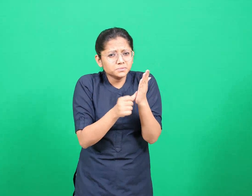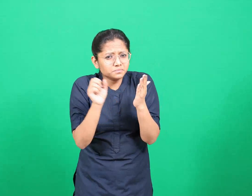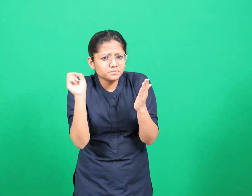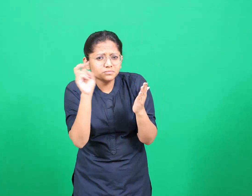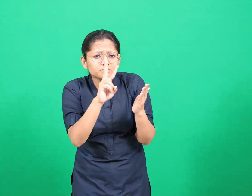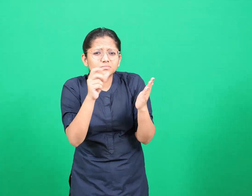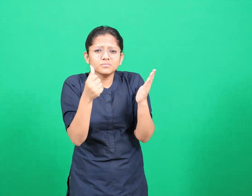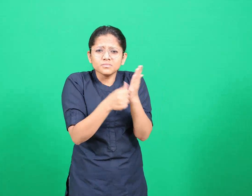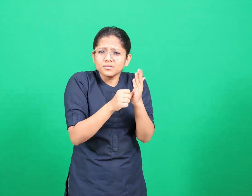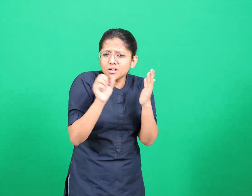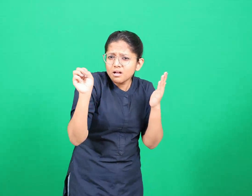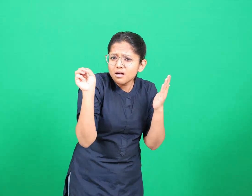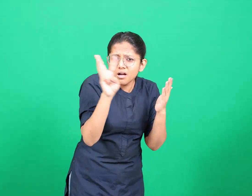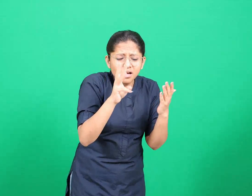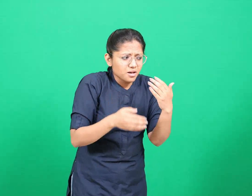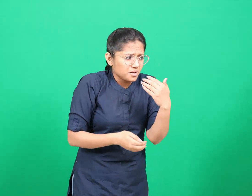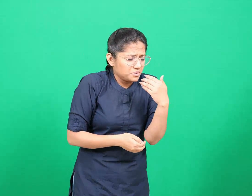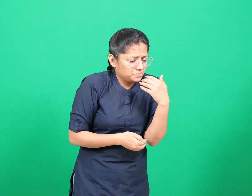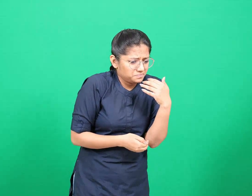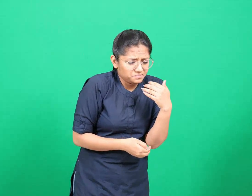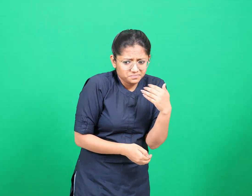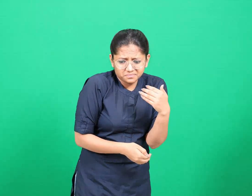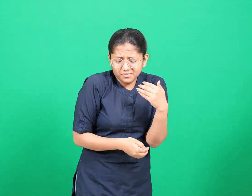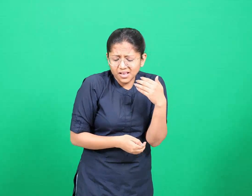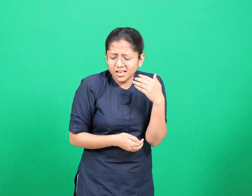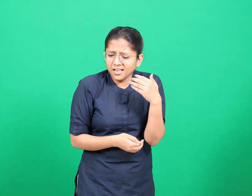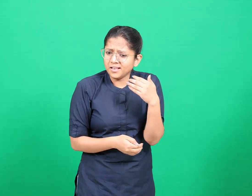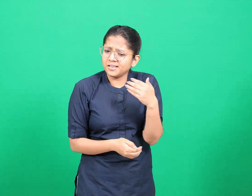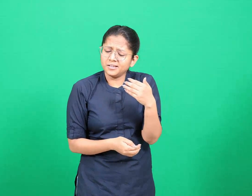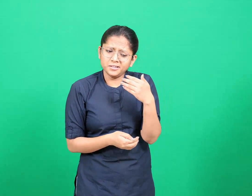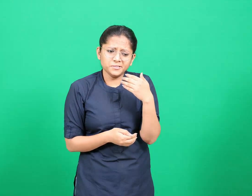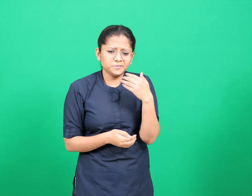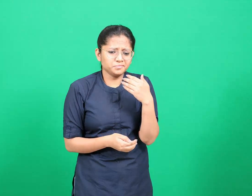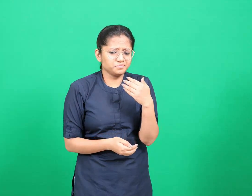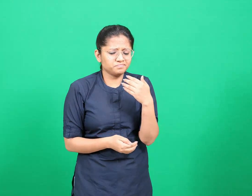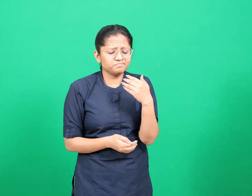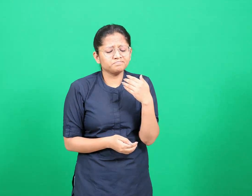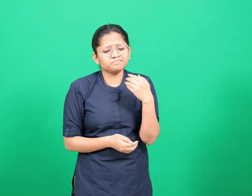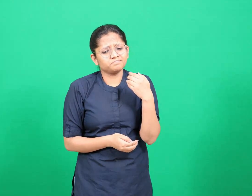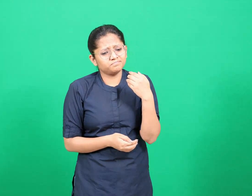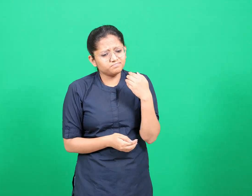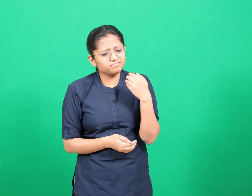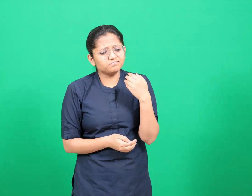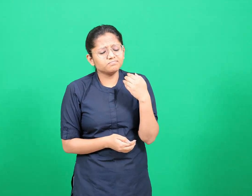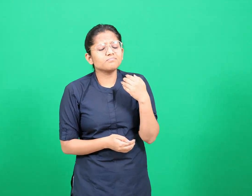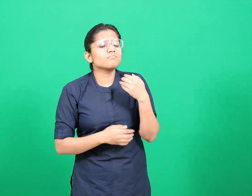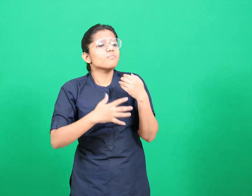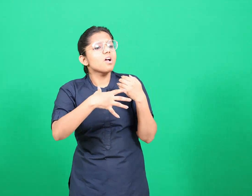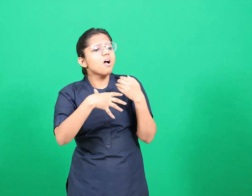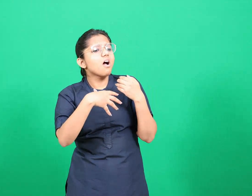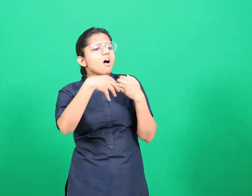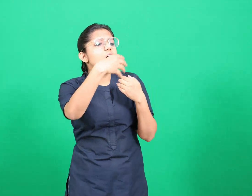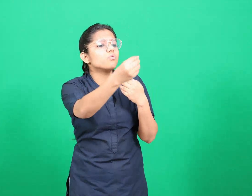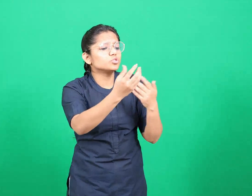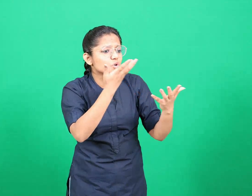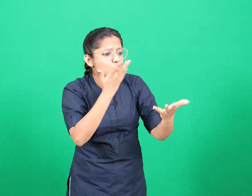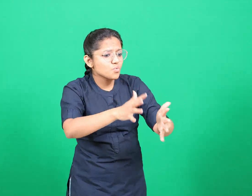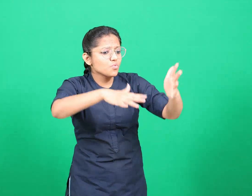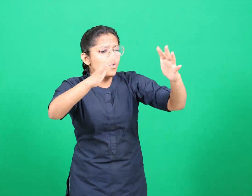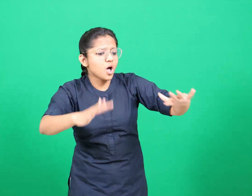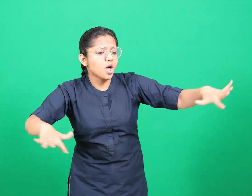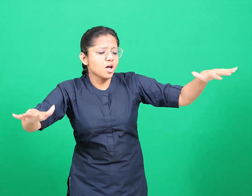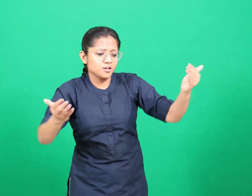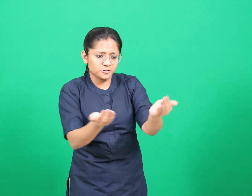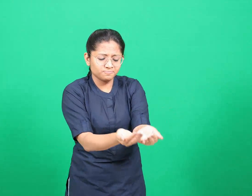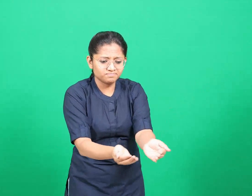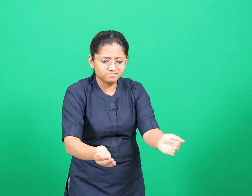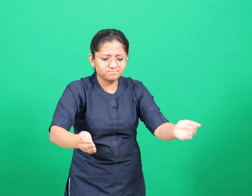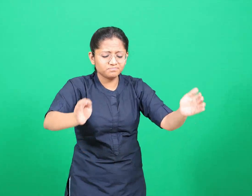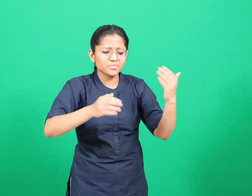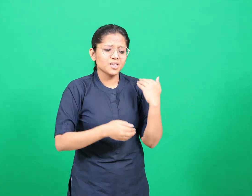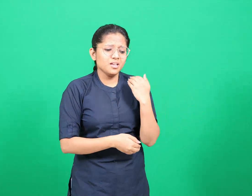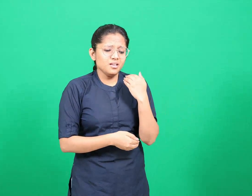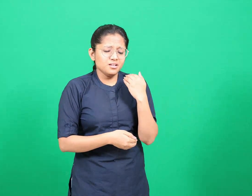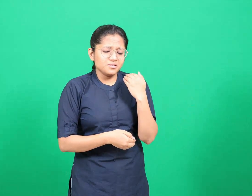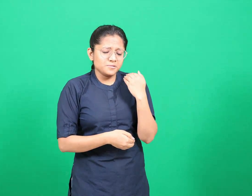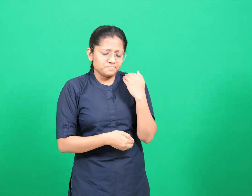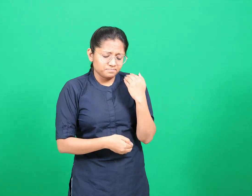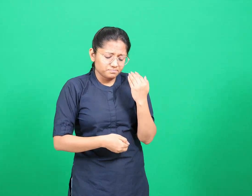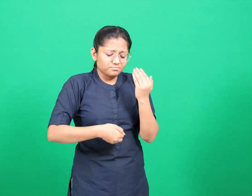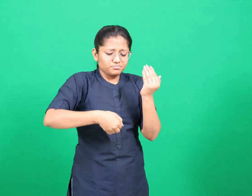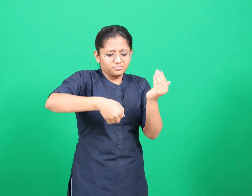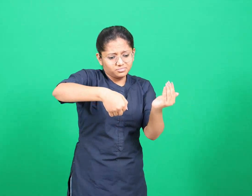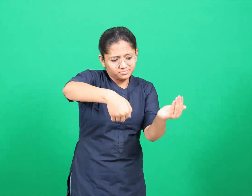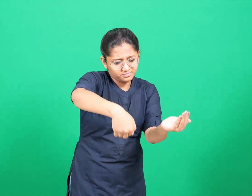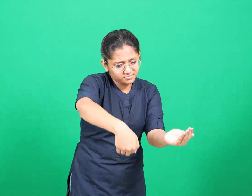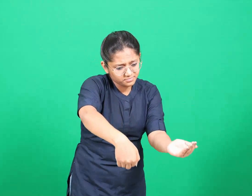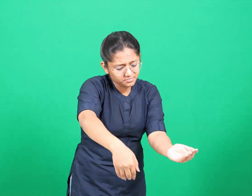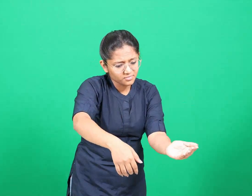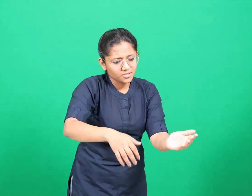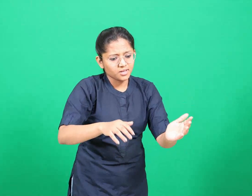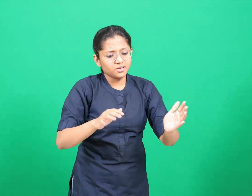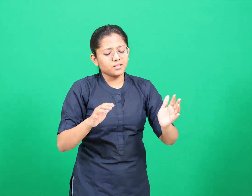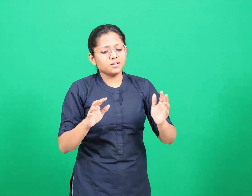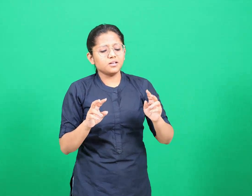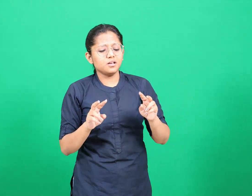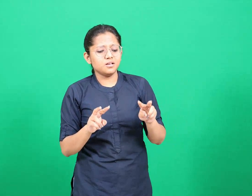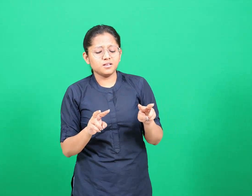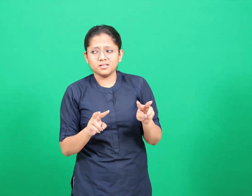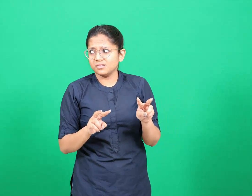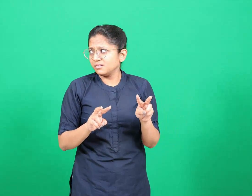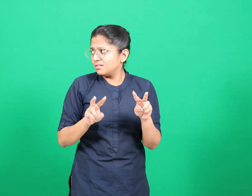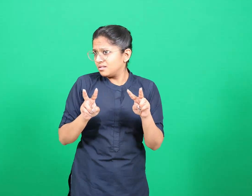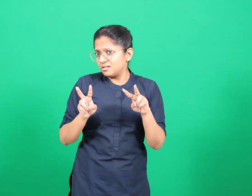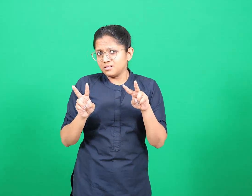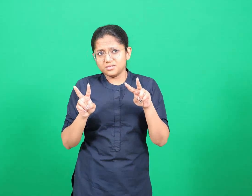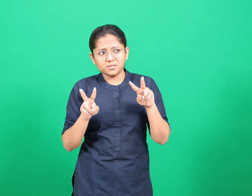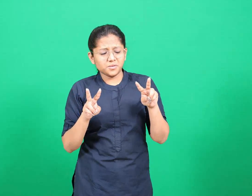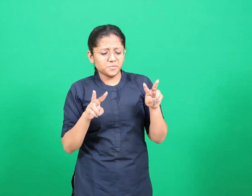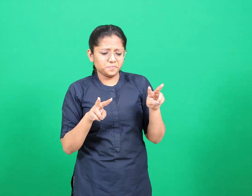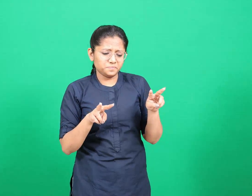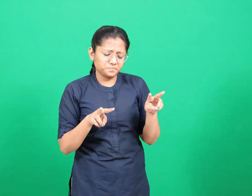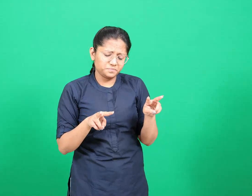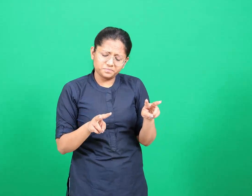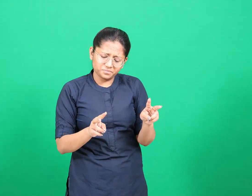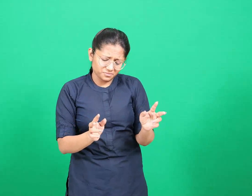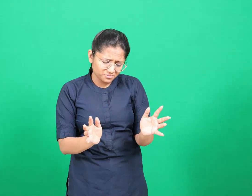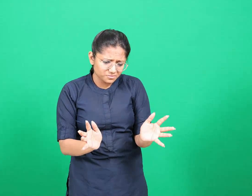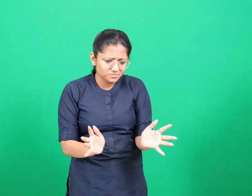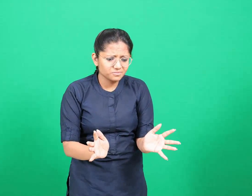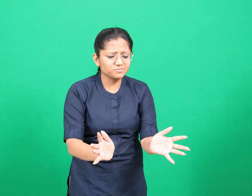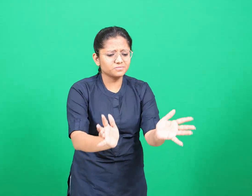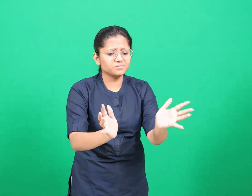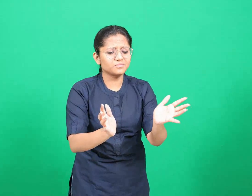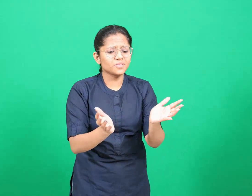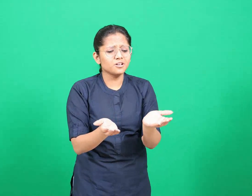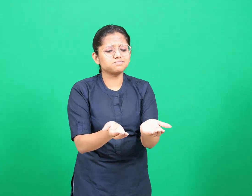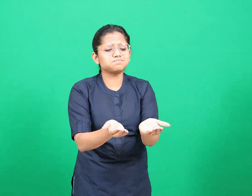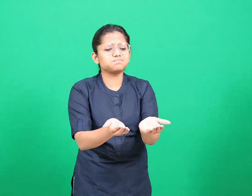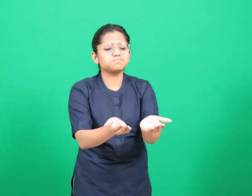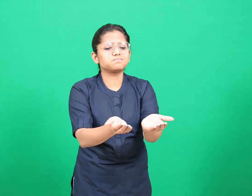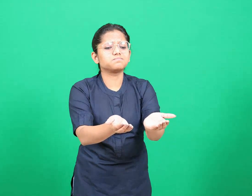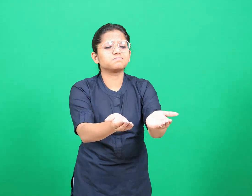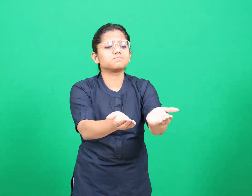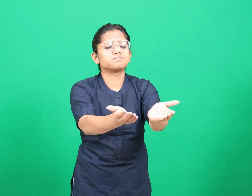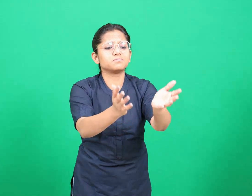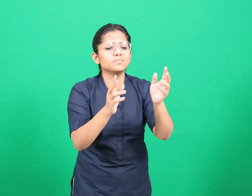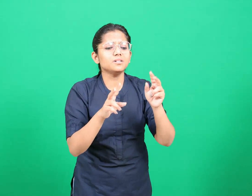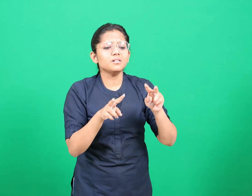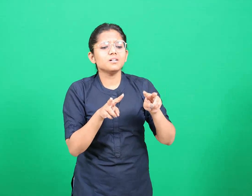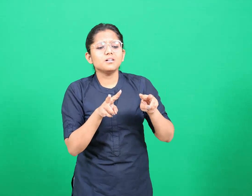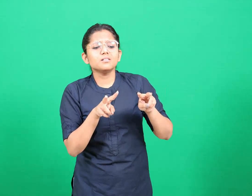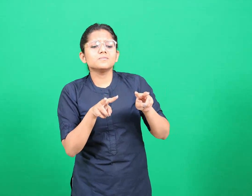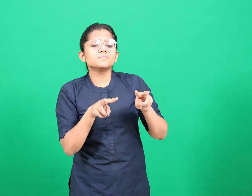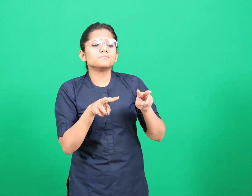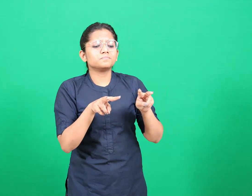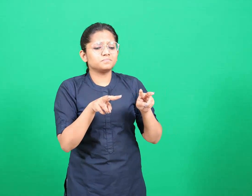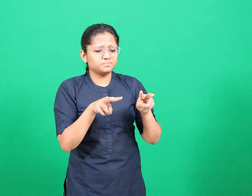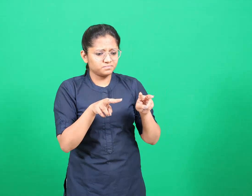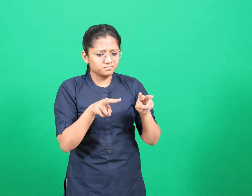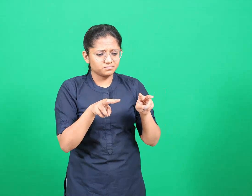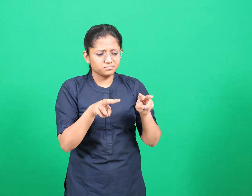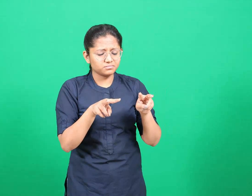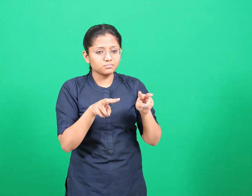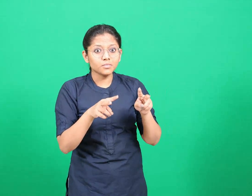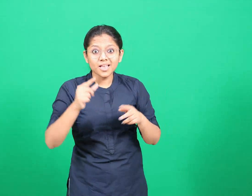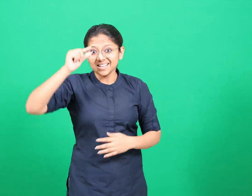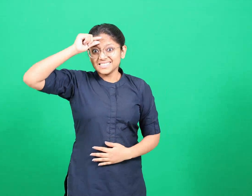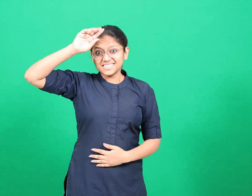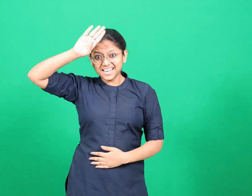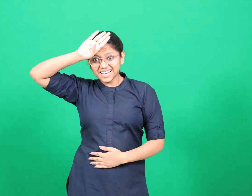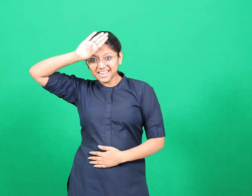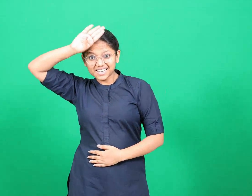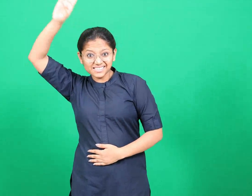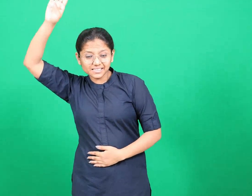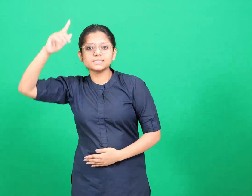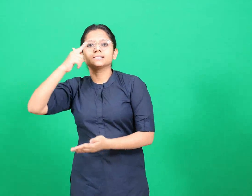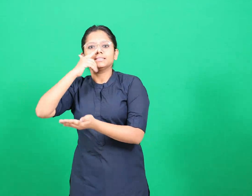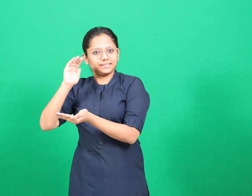For three months he was nurtured in his father's house.